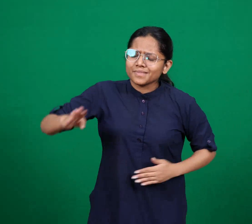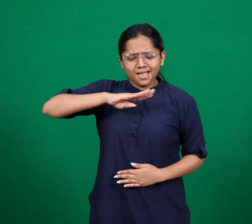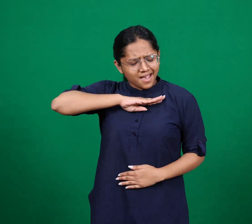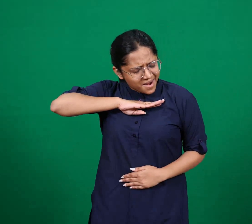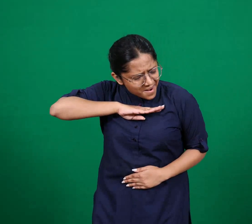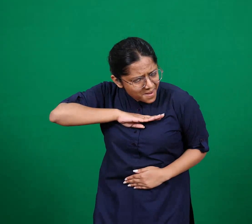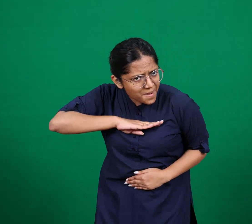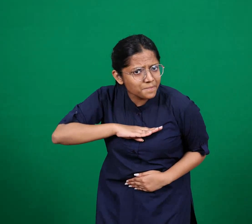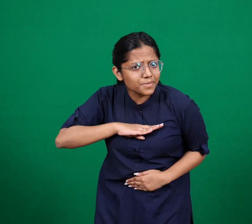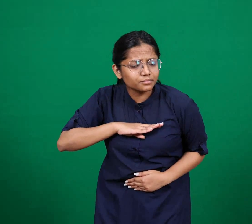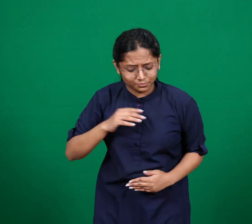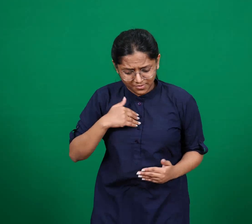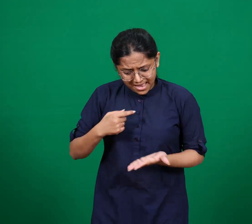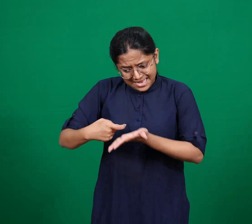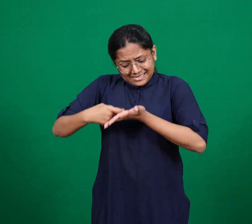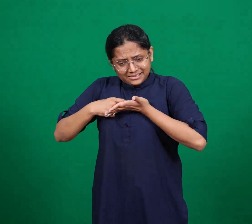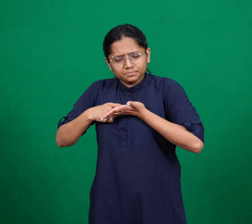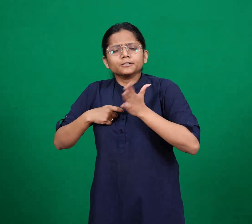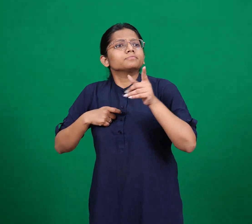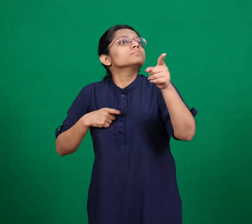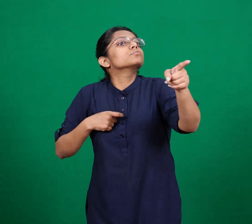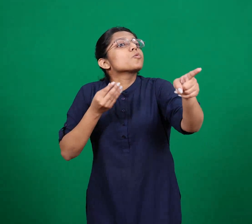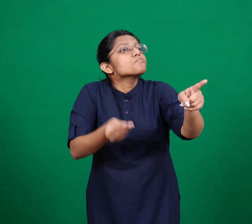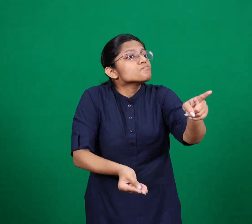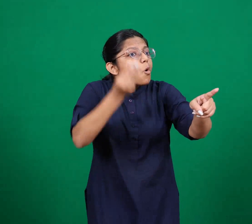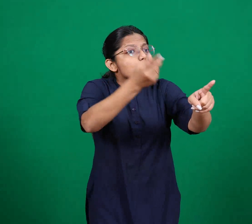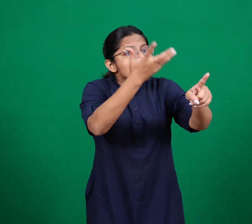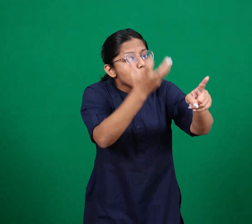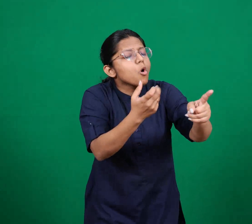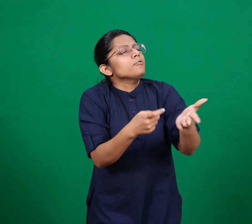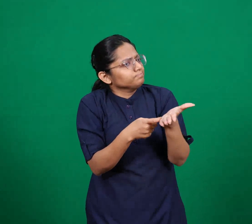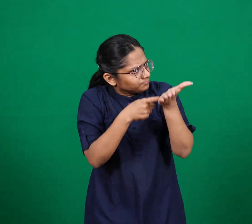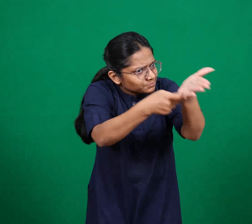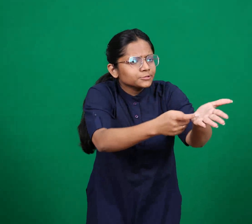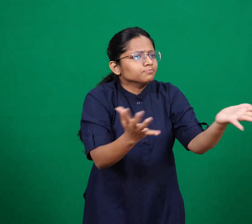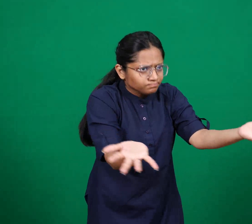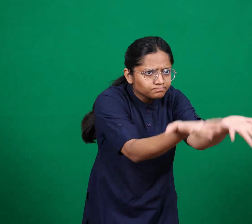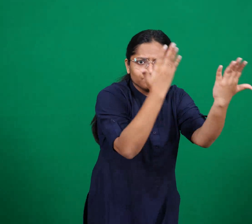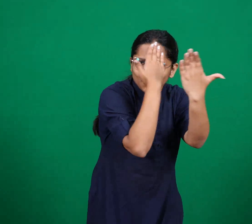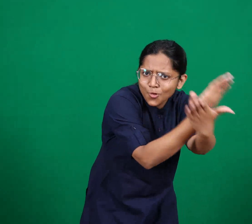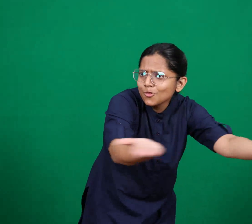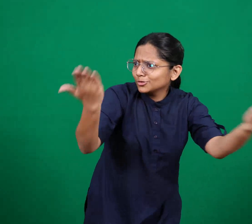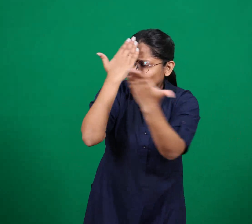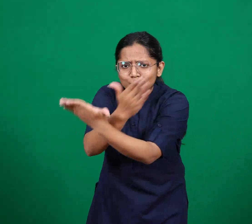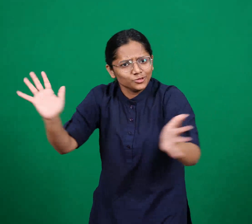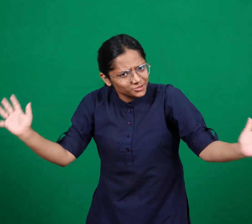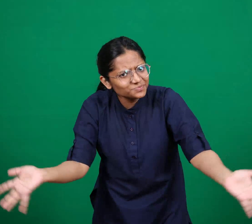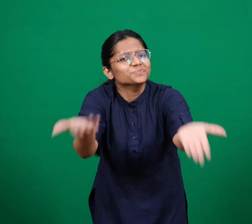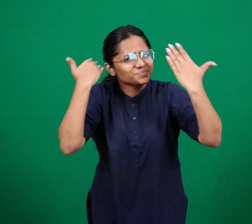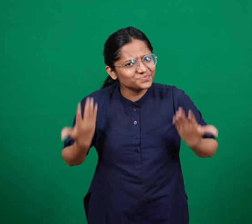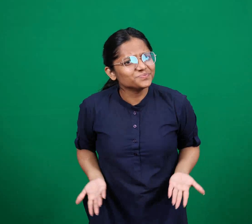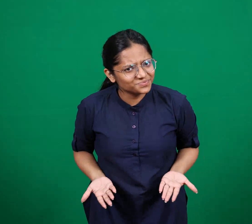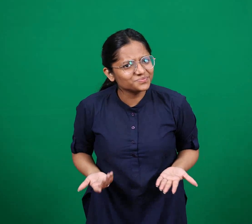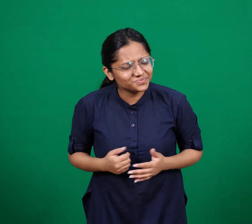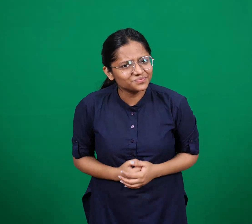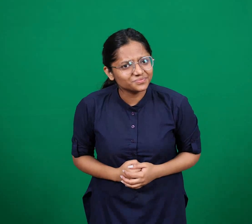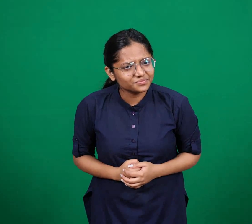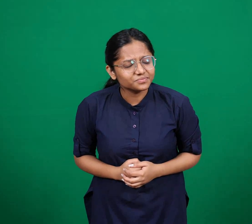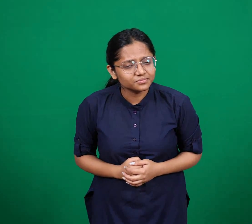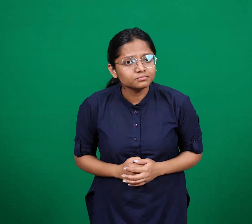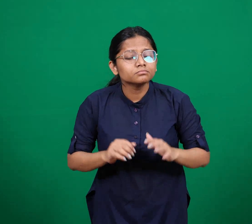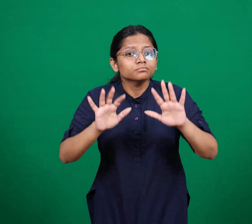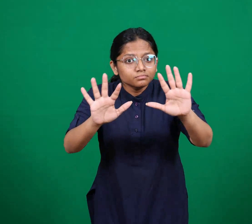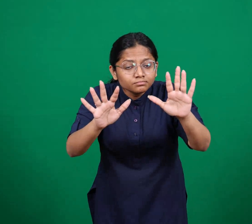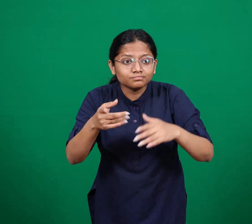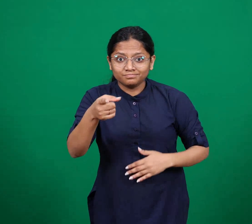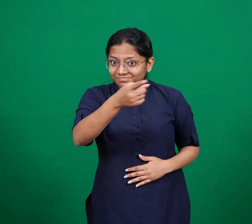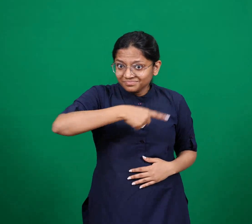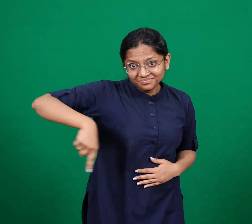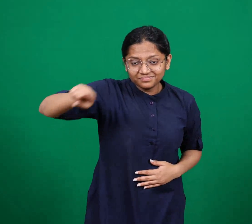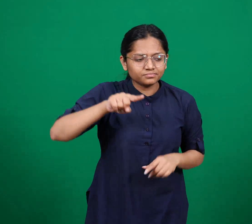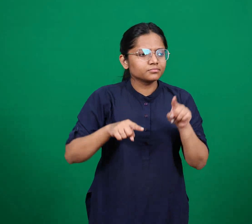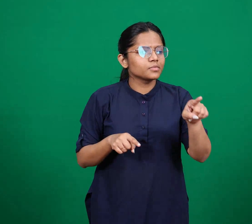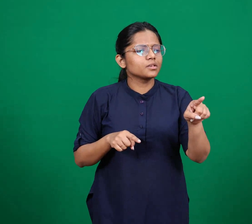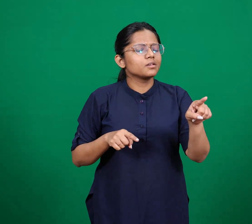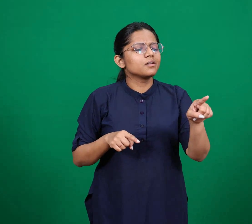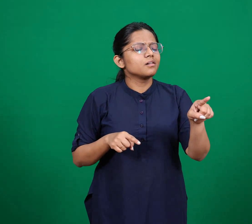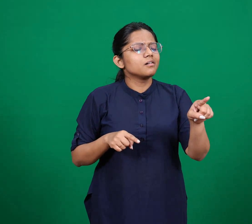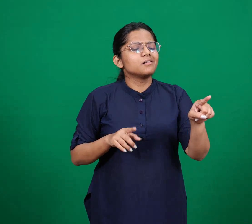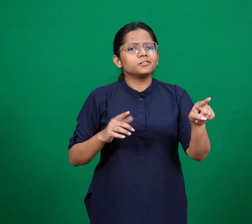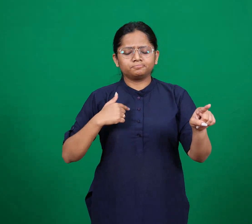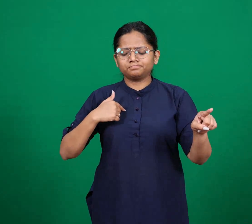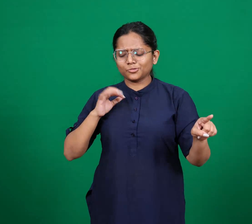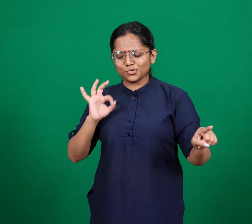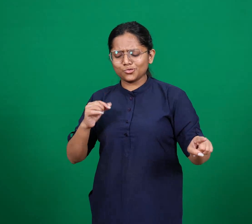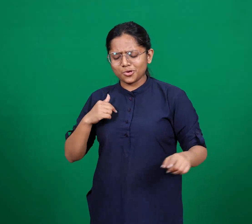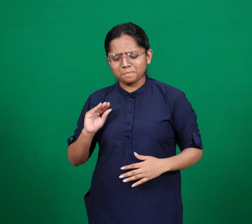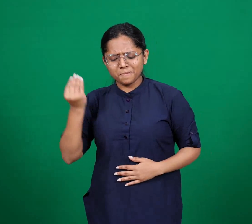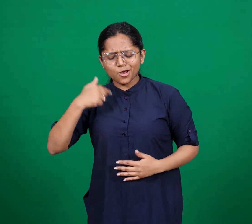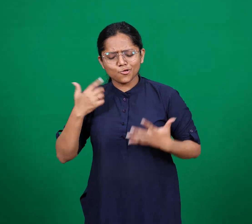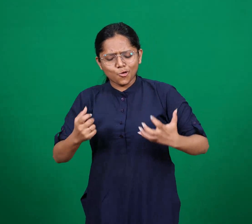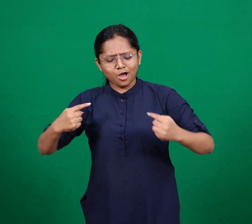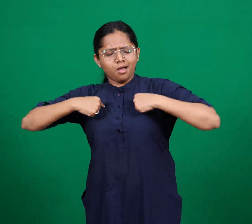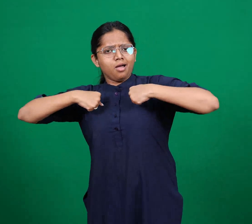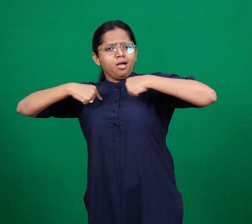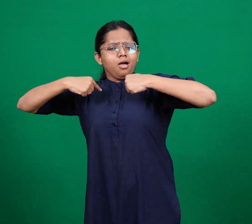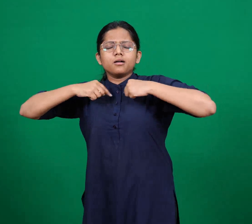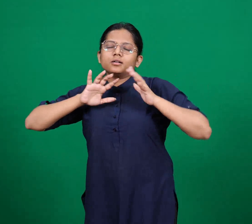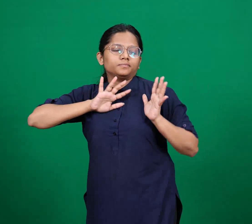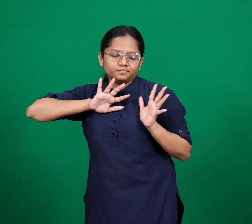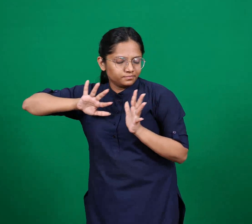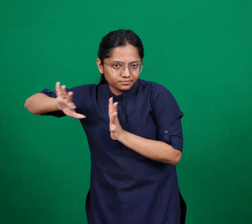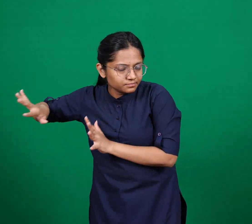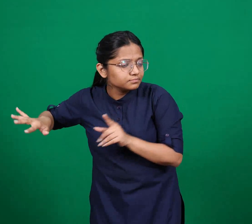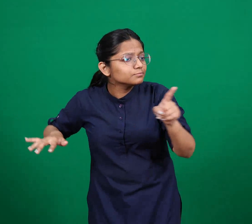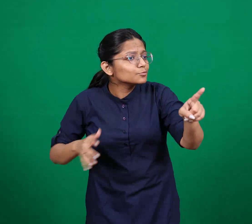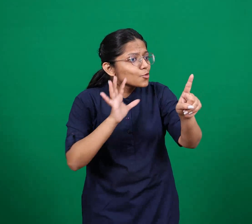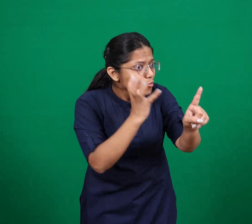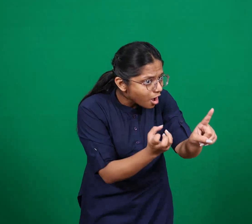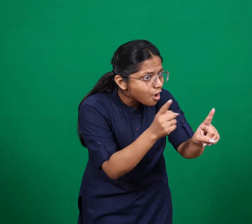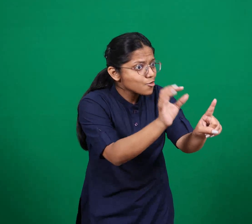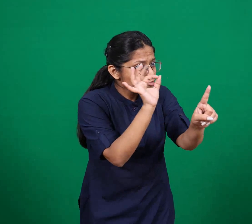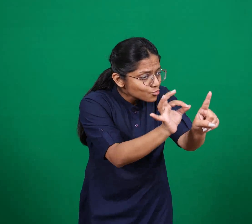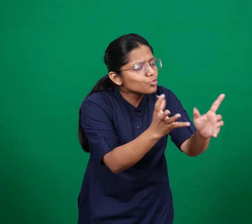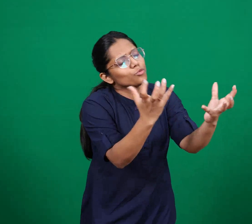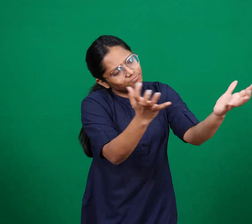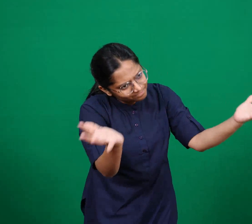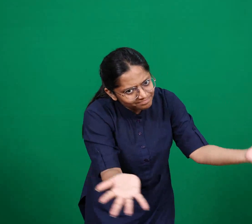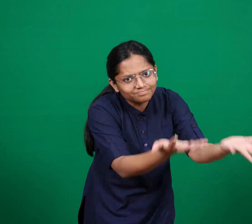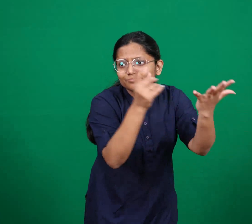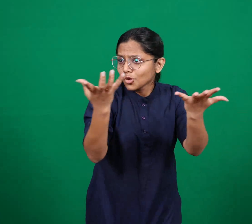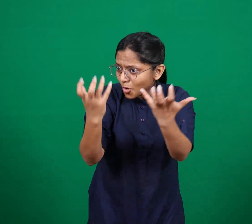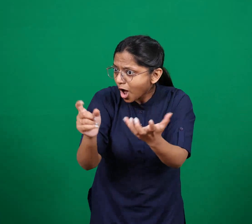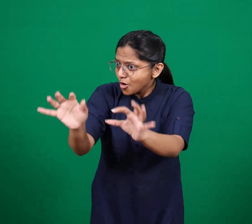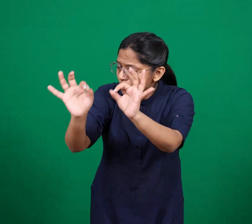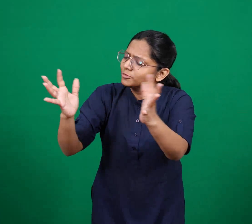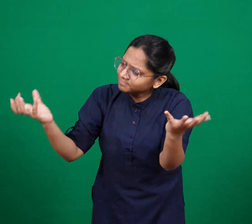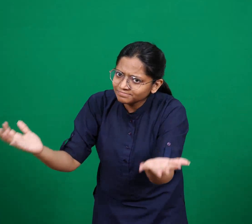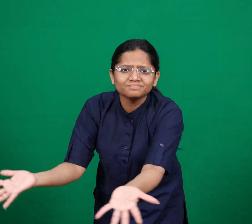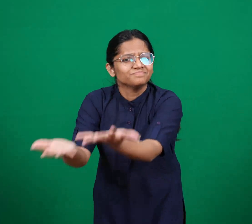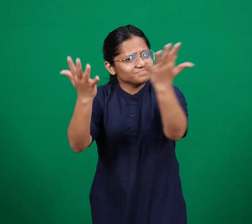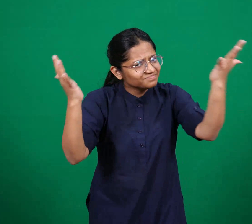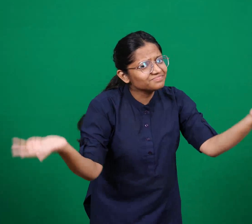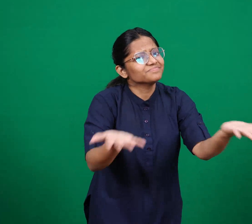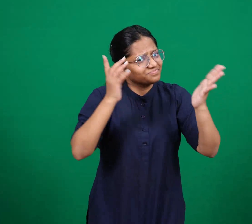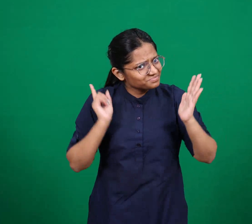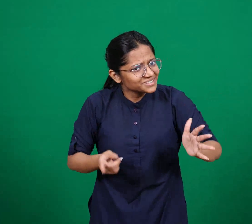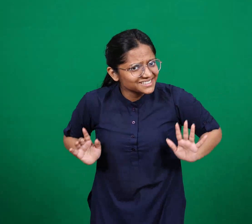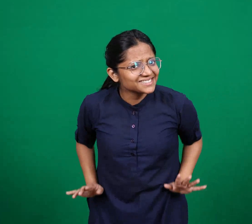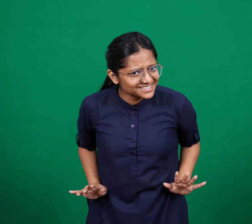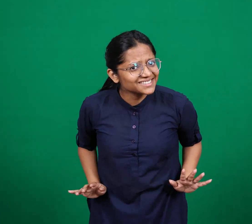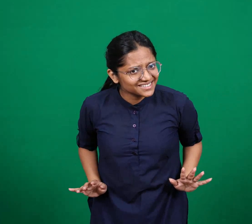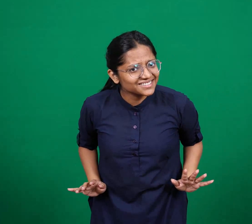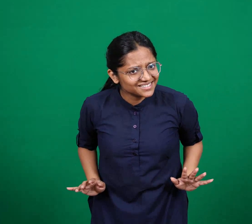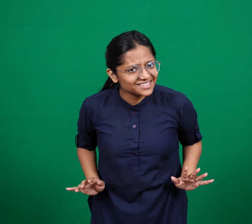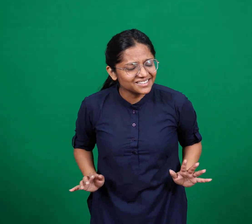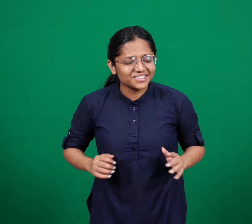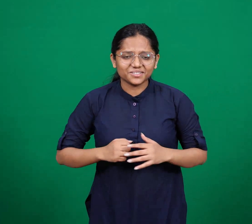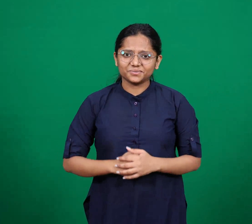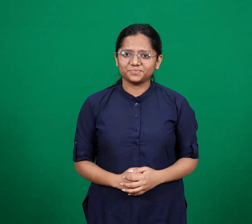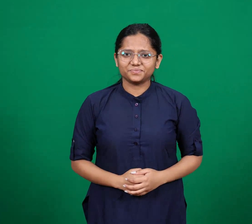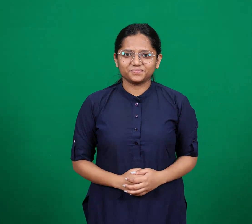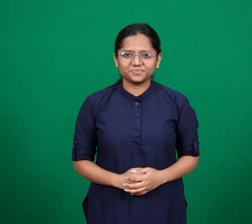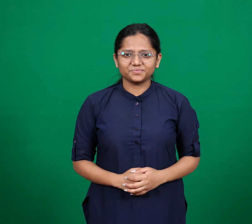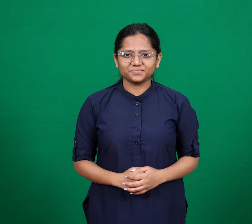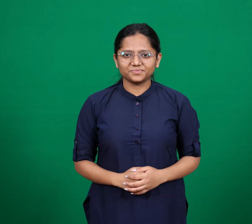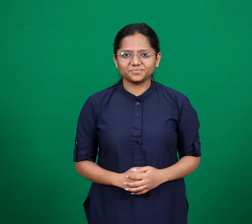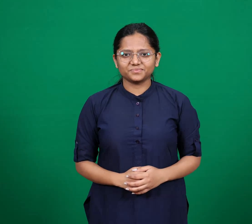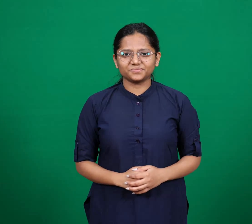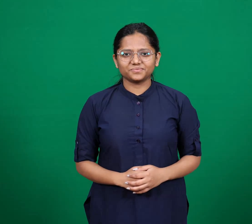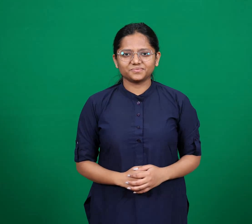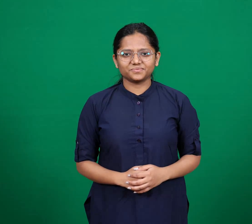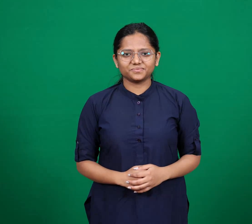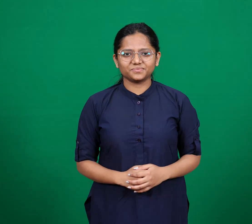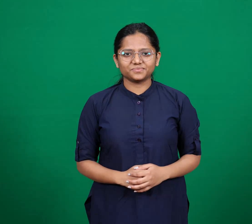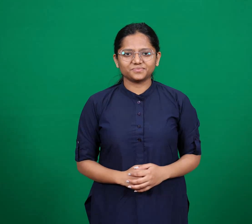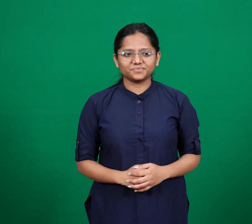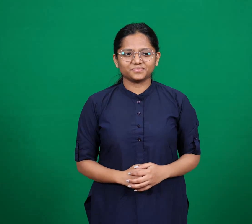Each of you should look not only to your own interests, but also to the interests of others.